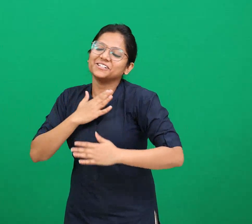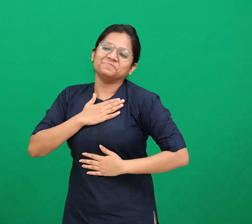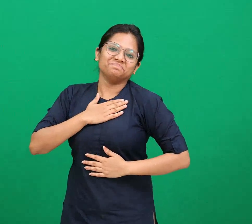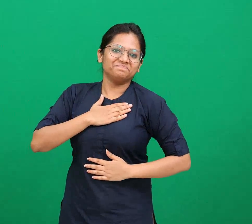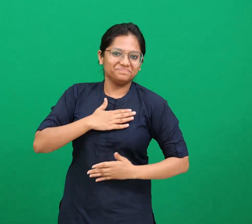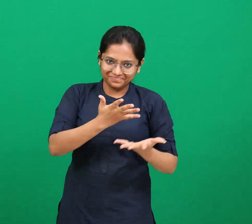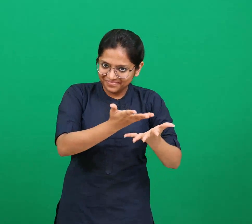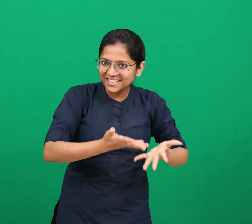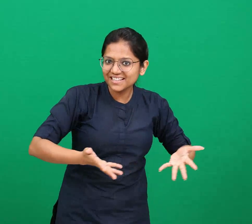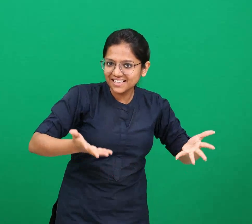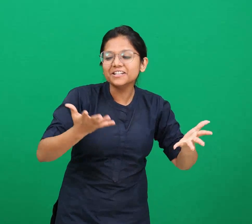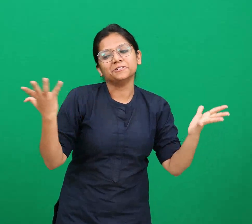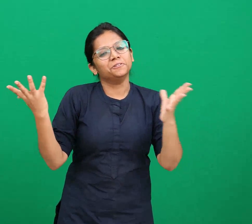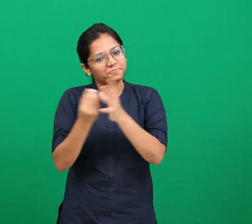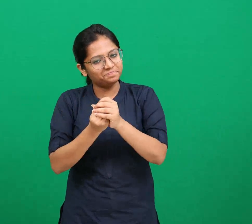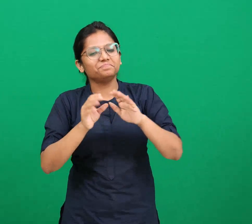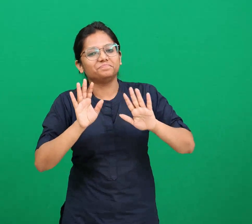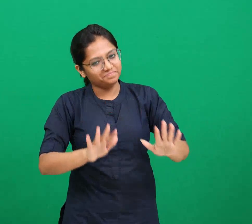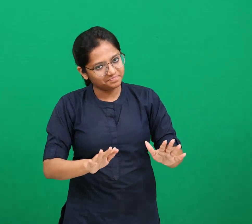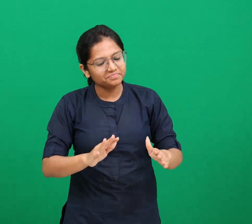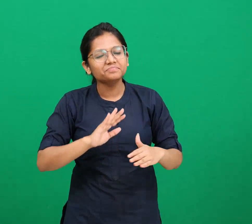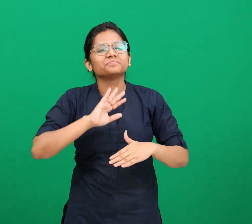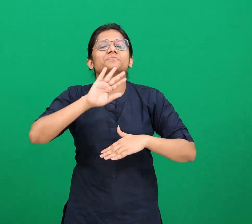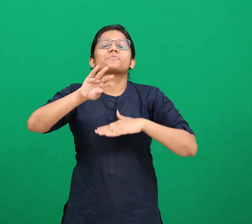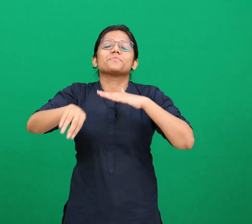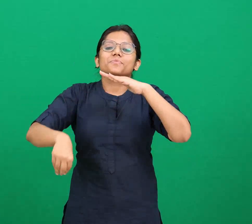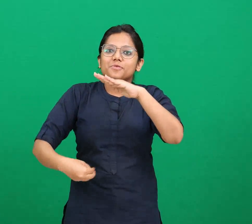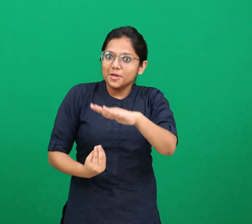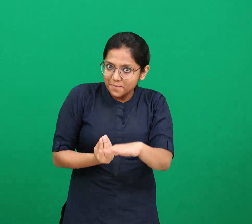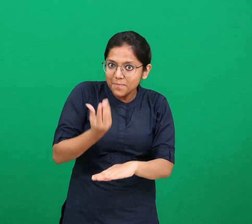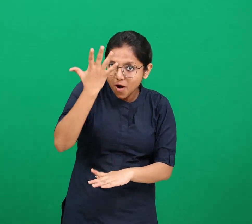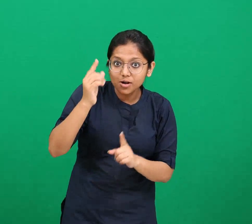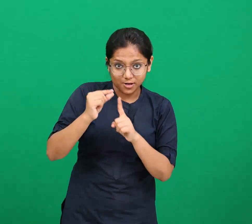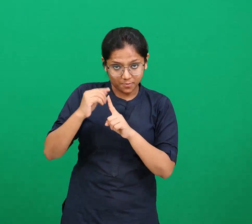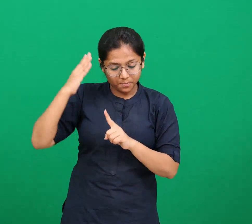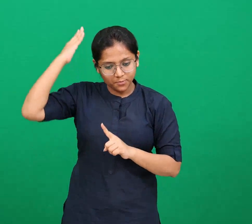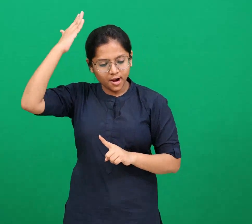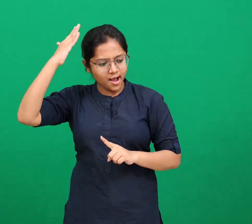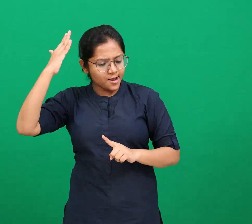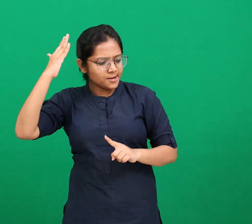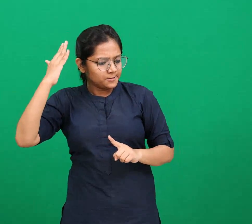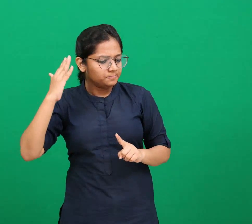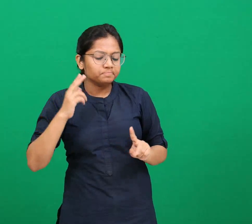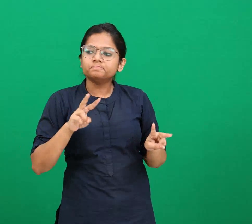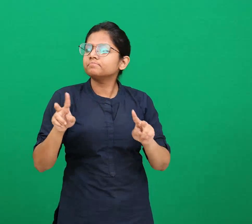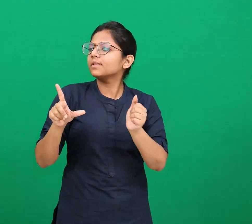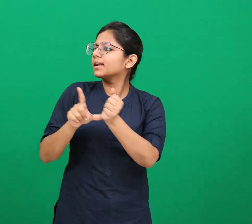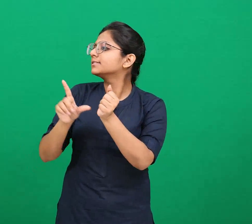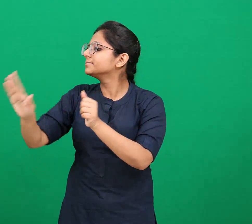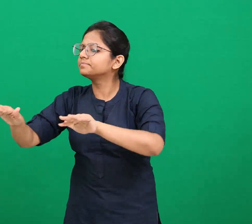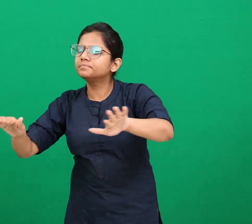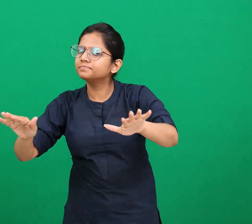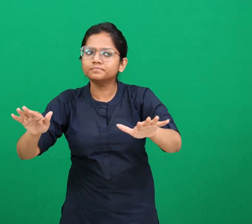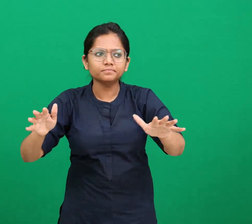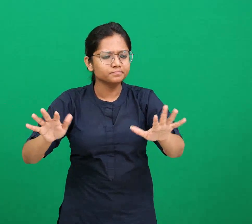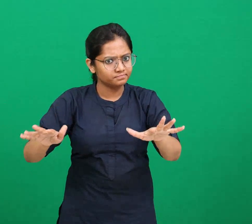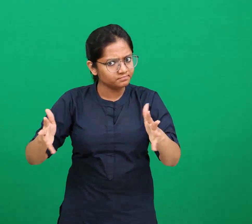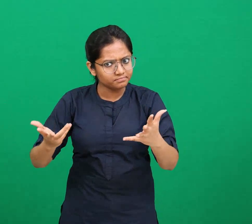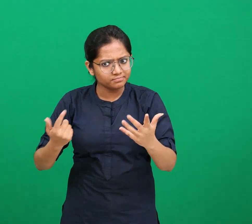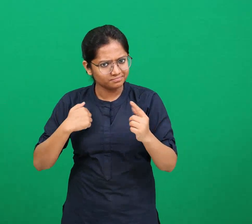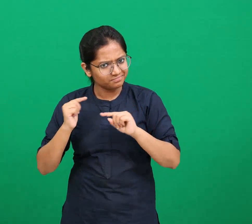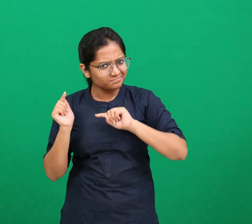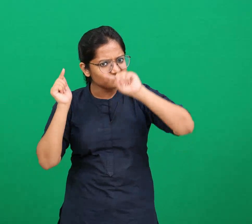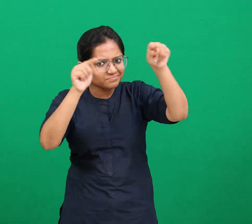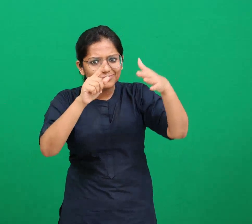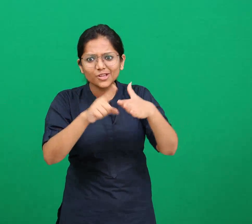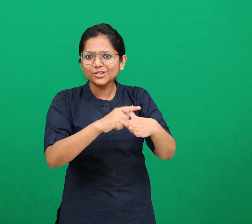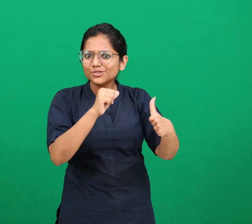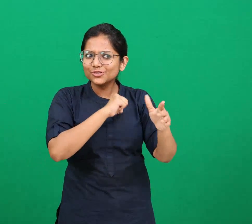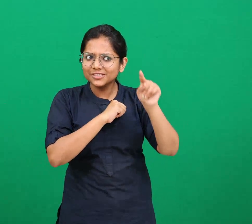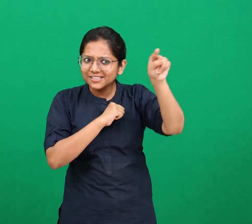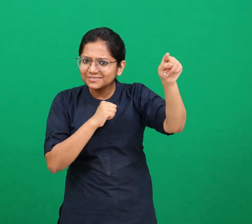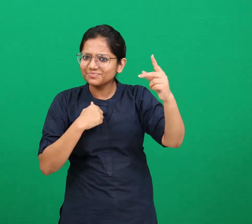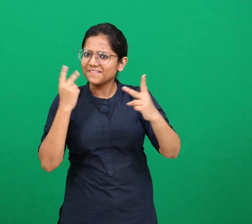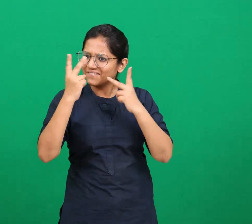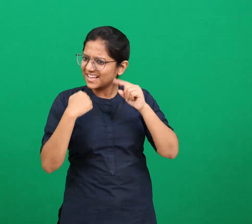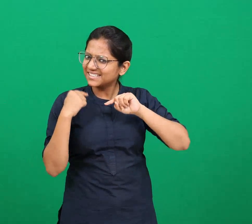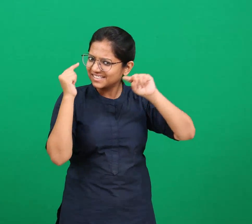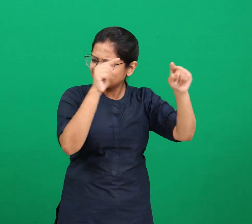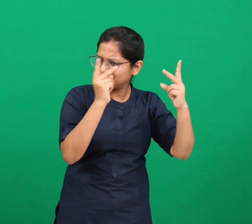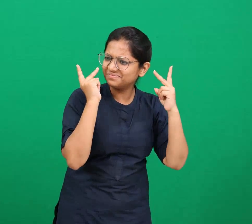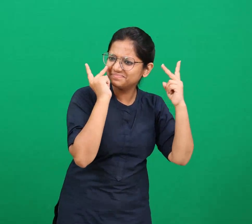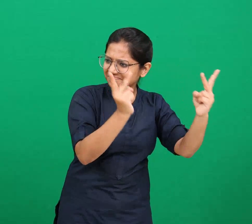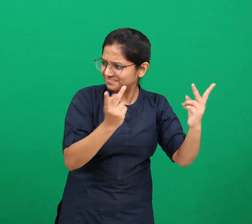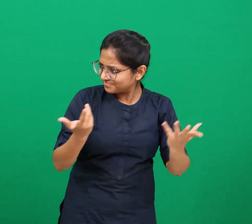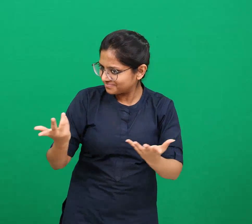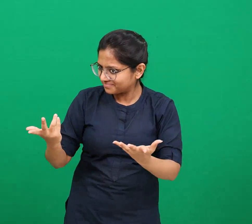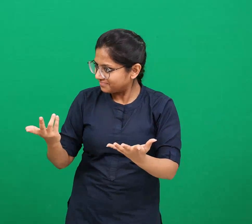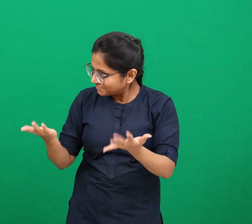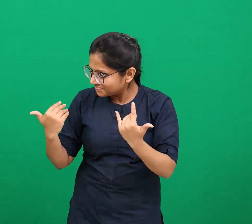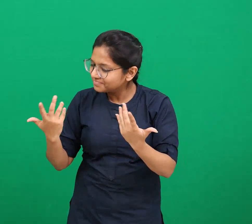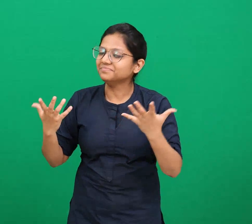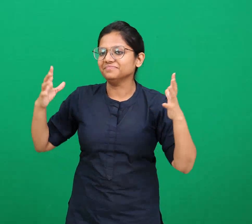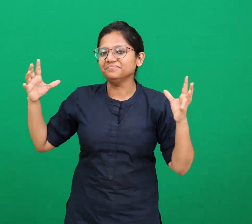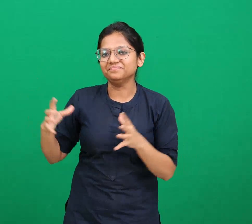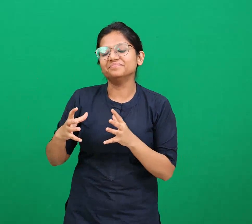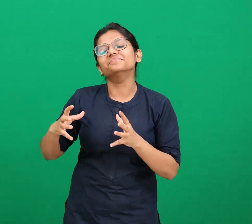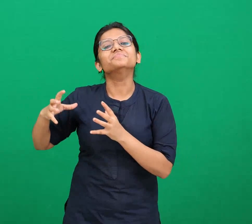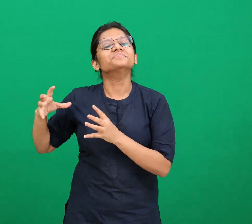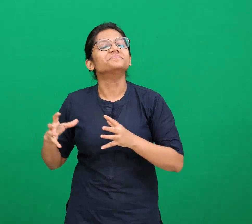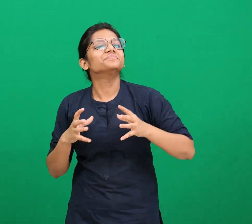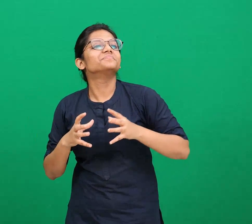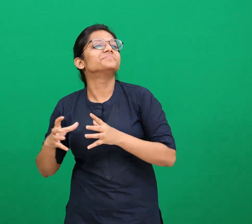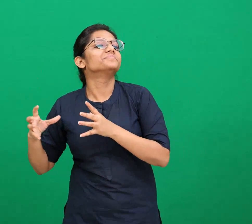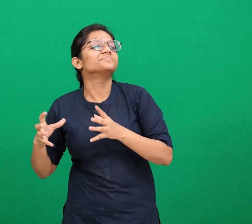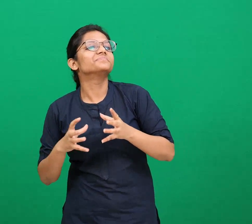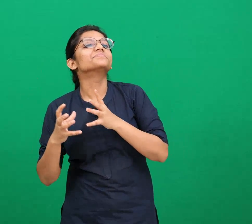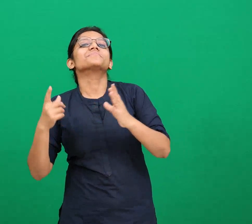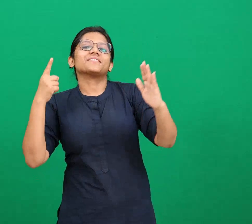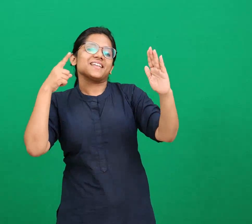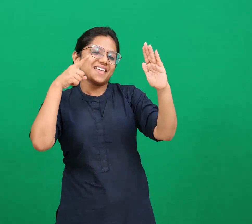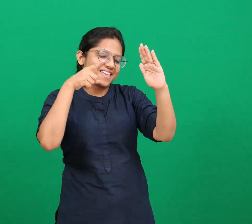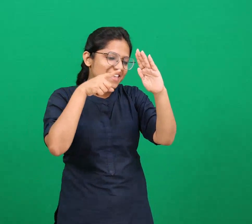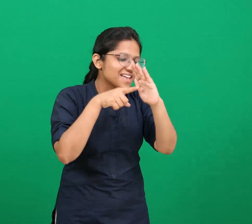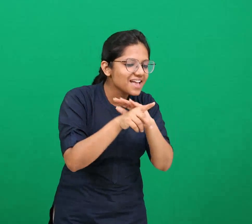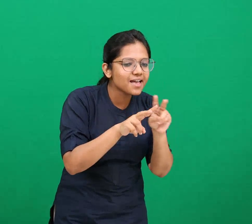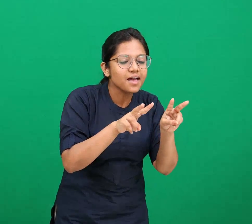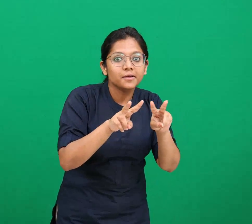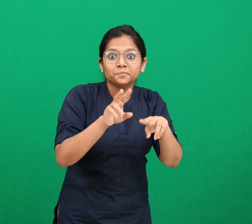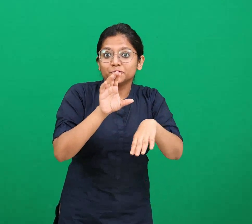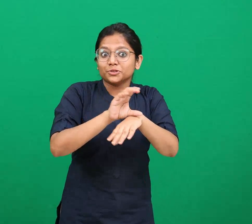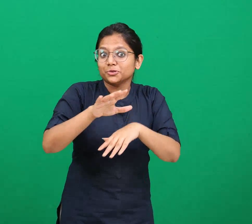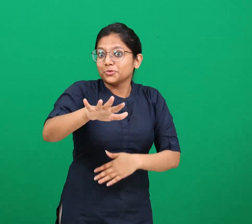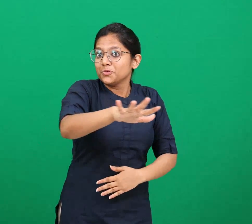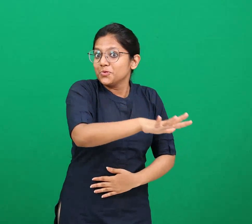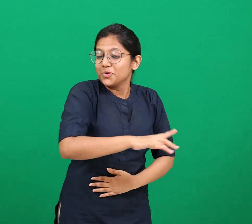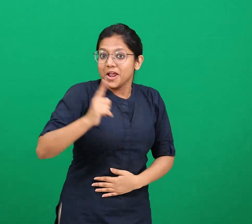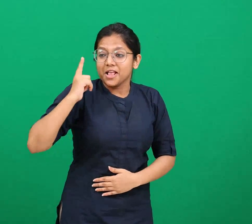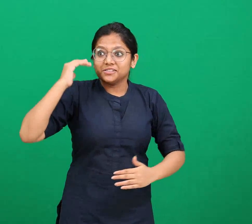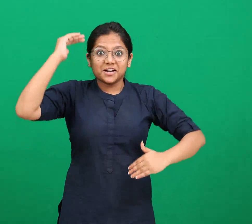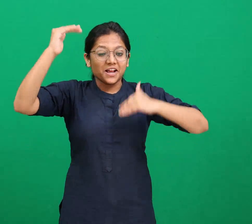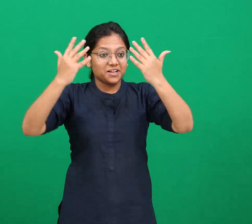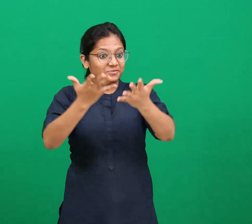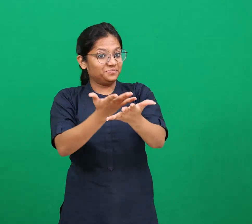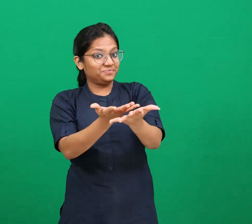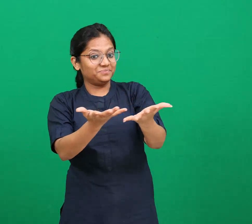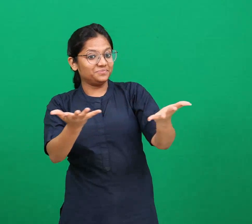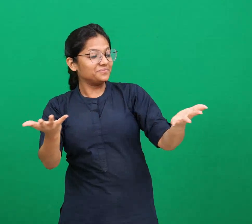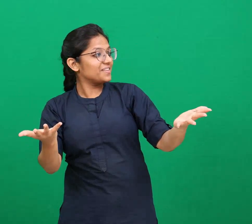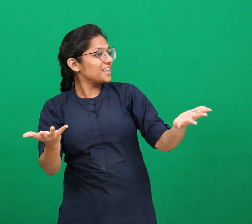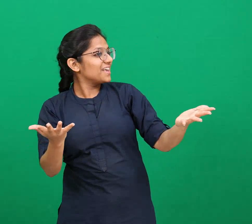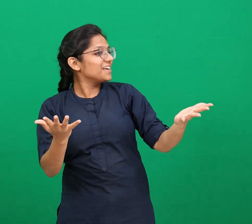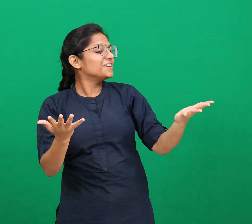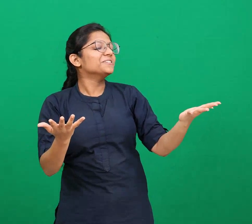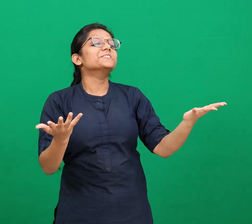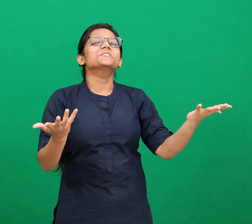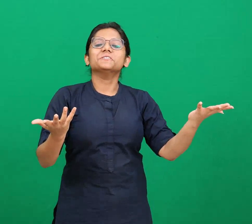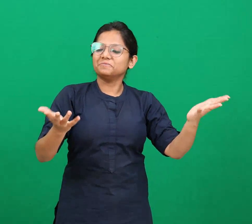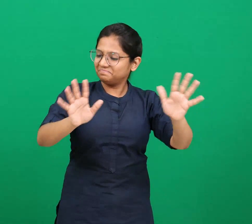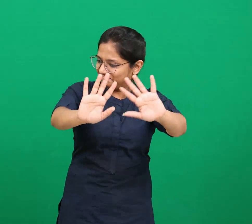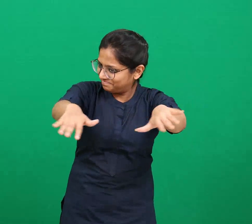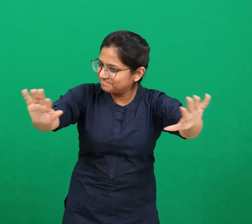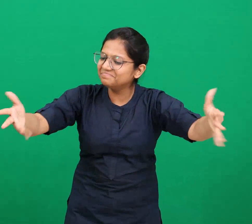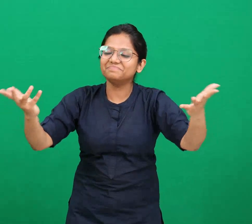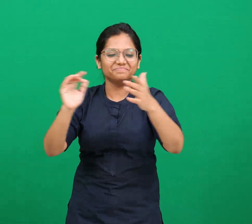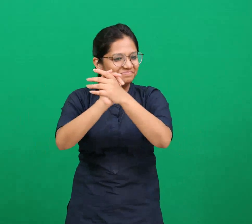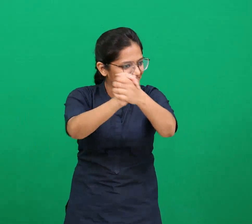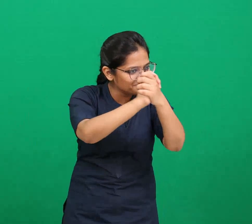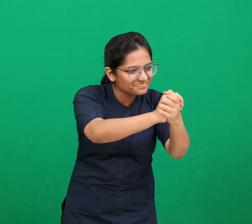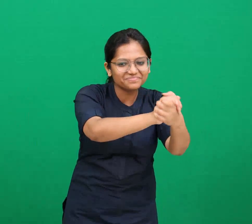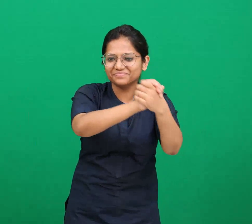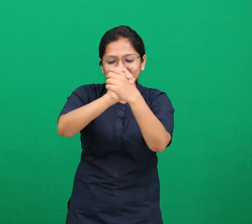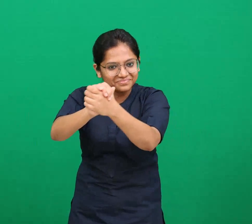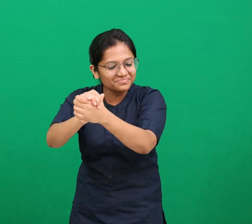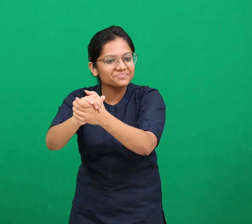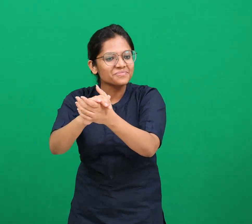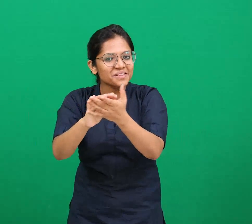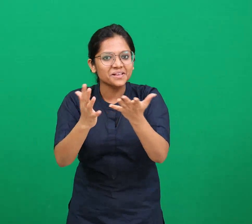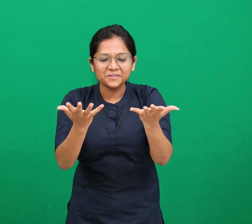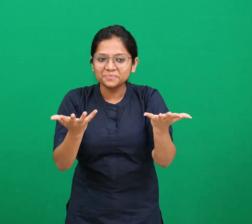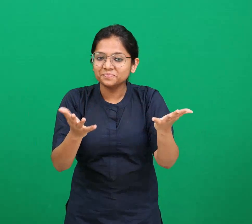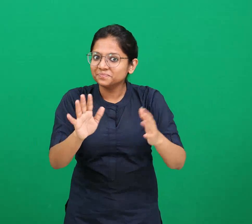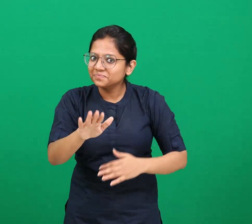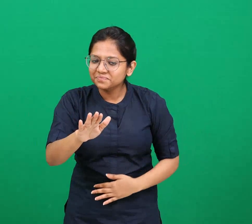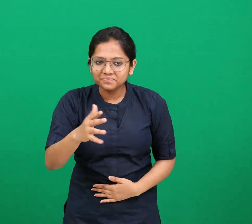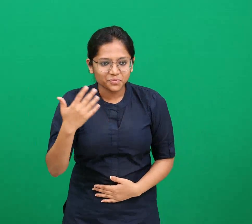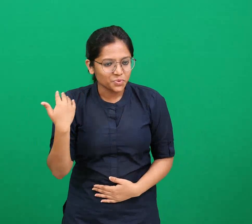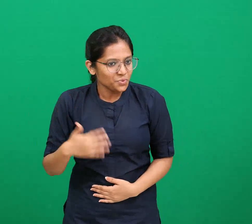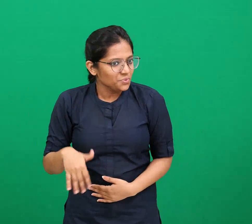The next day Paul went in with us to see James, and all the elders were present.